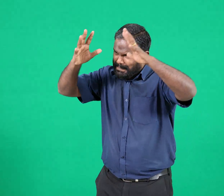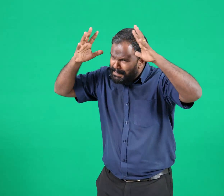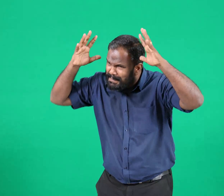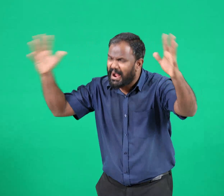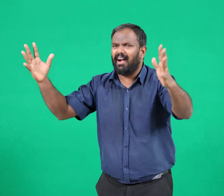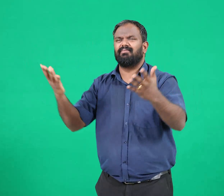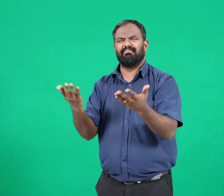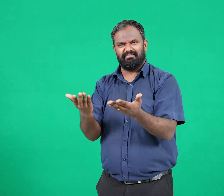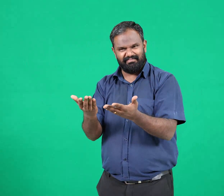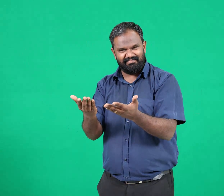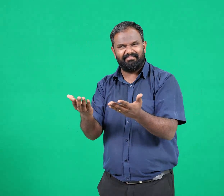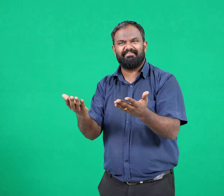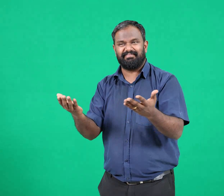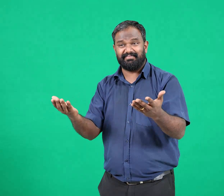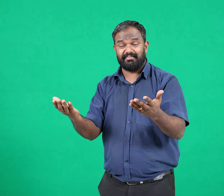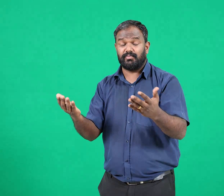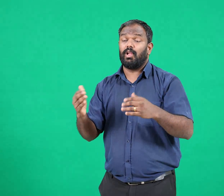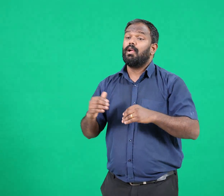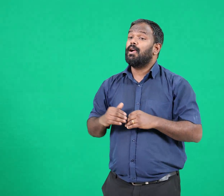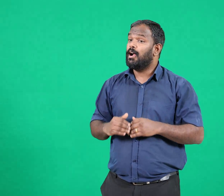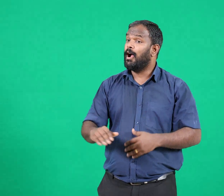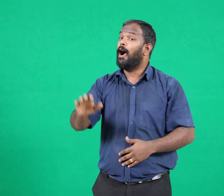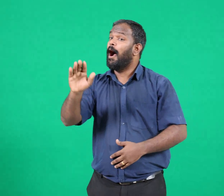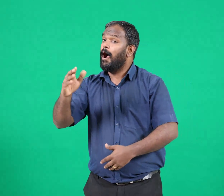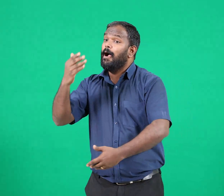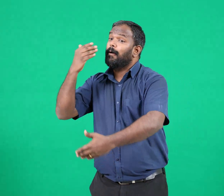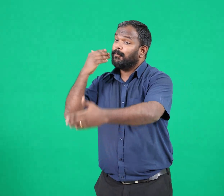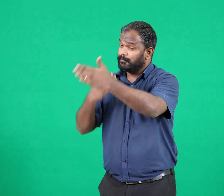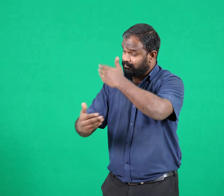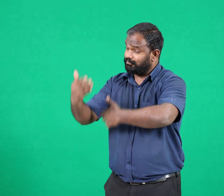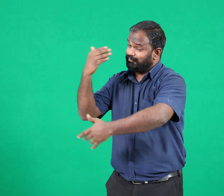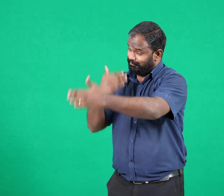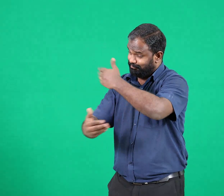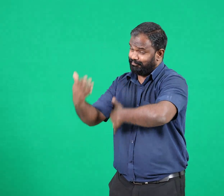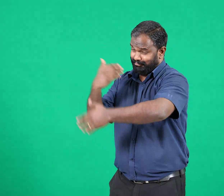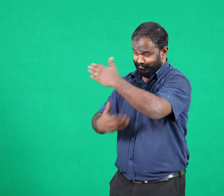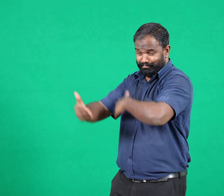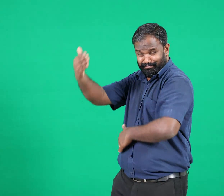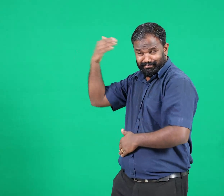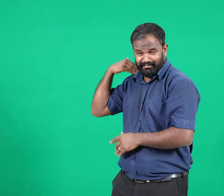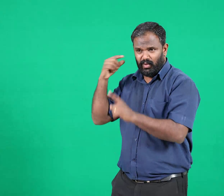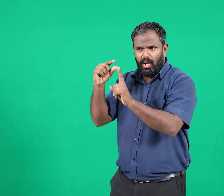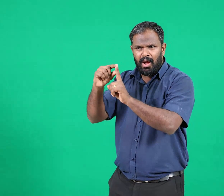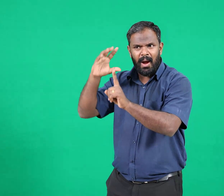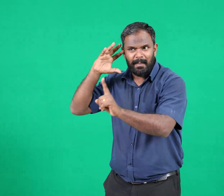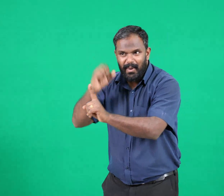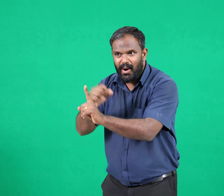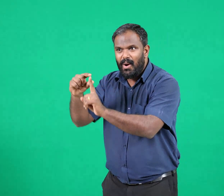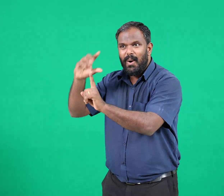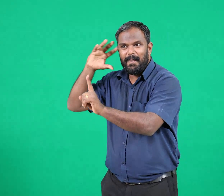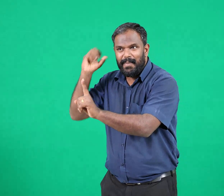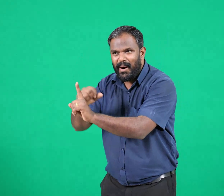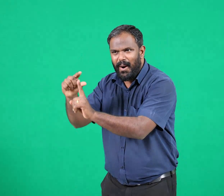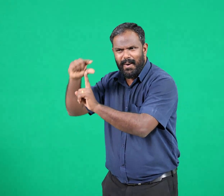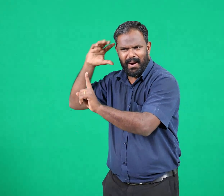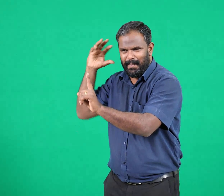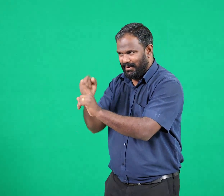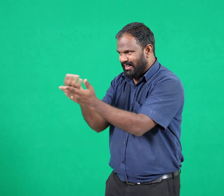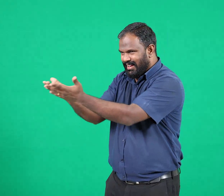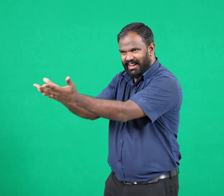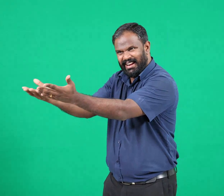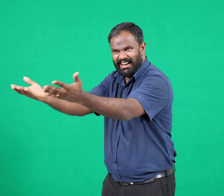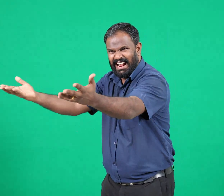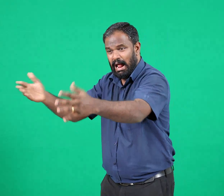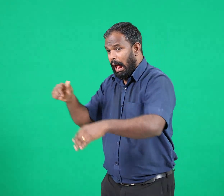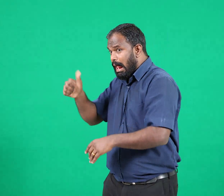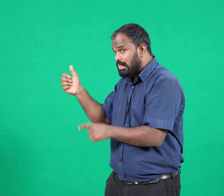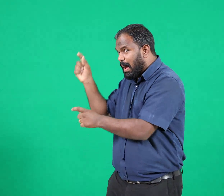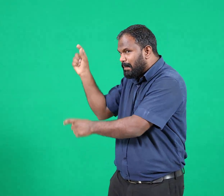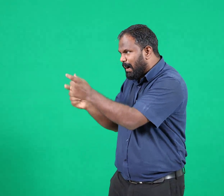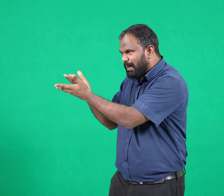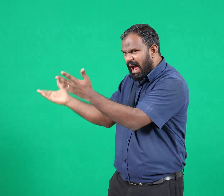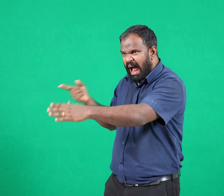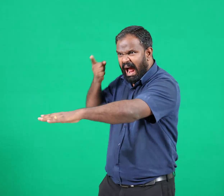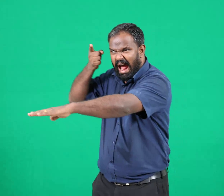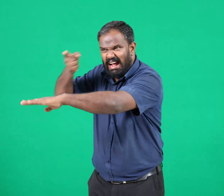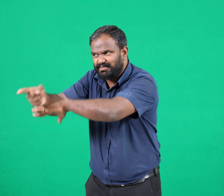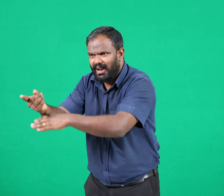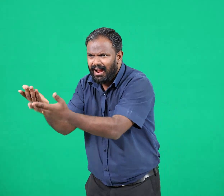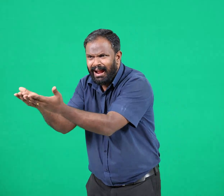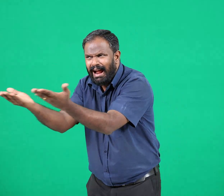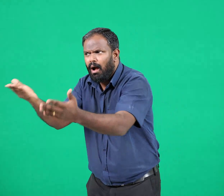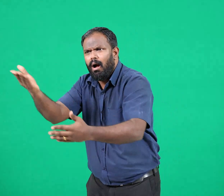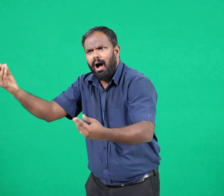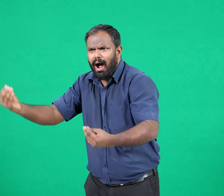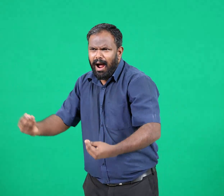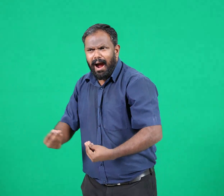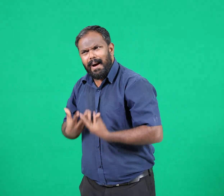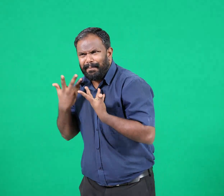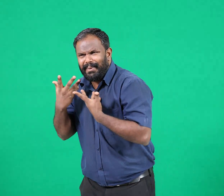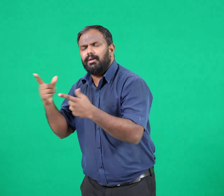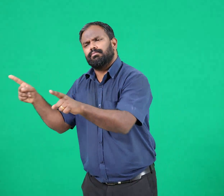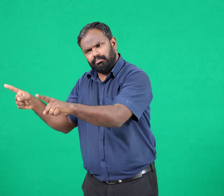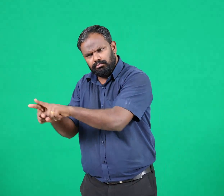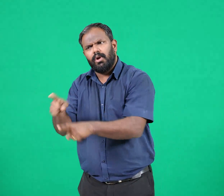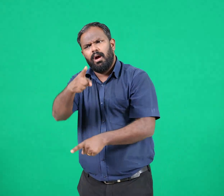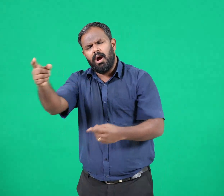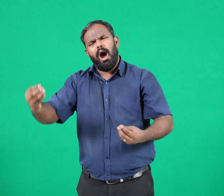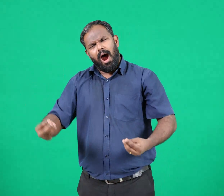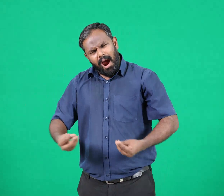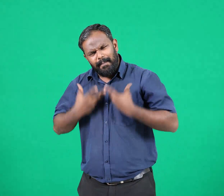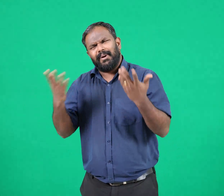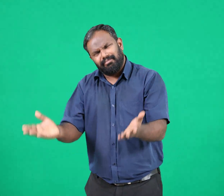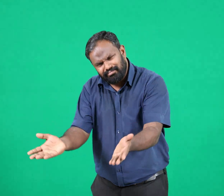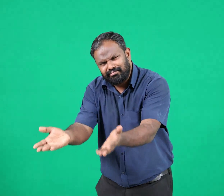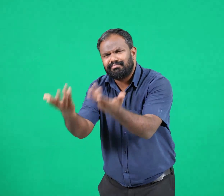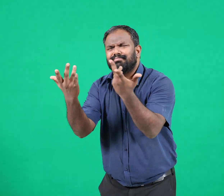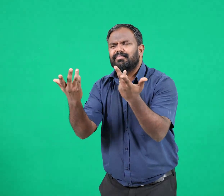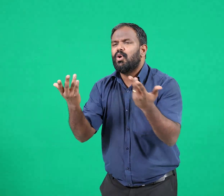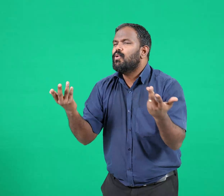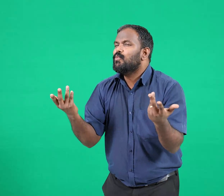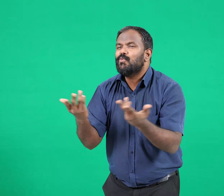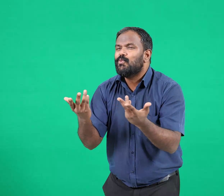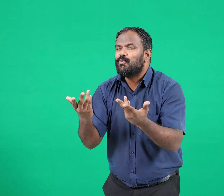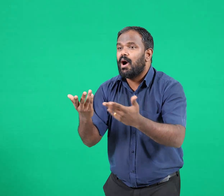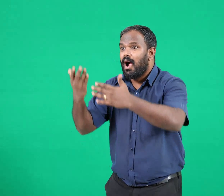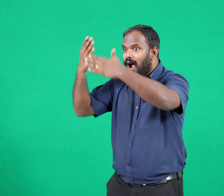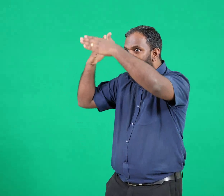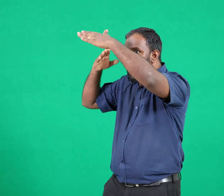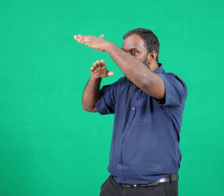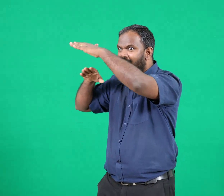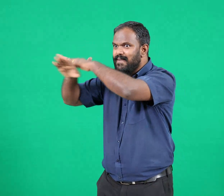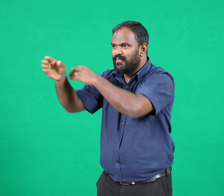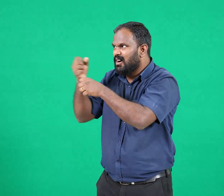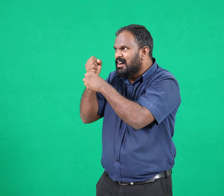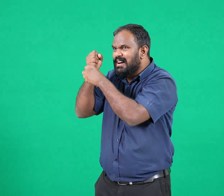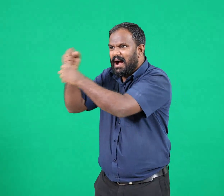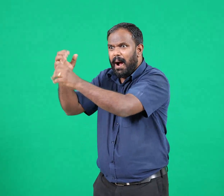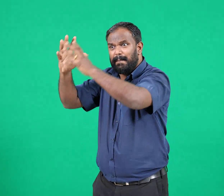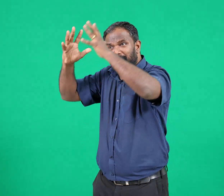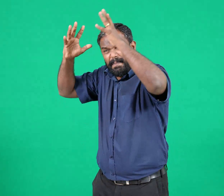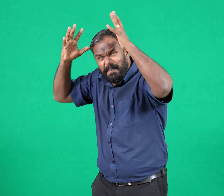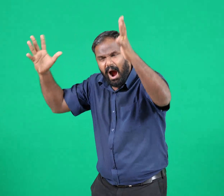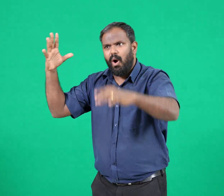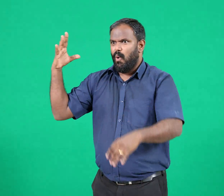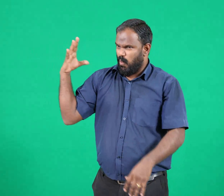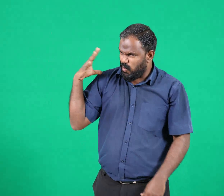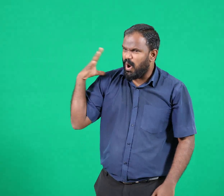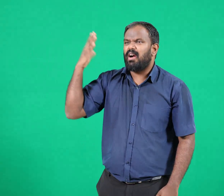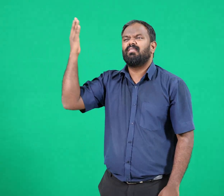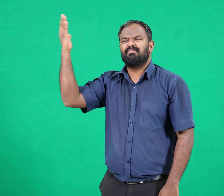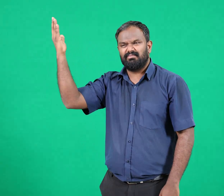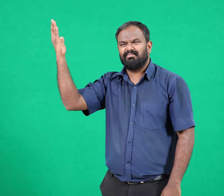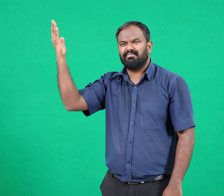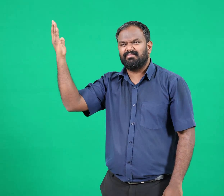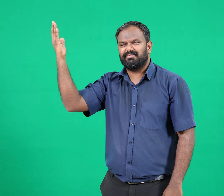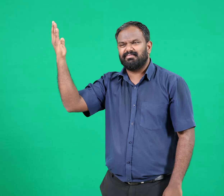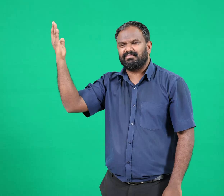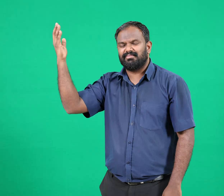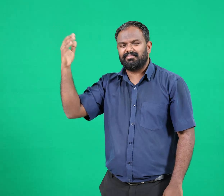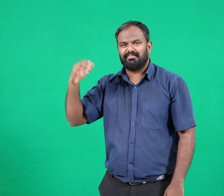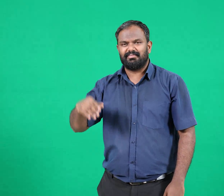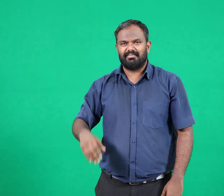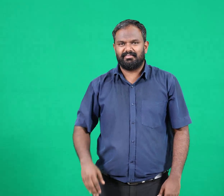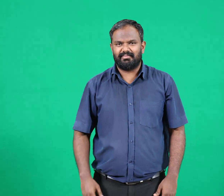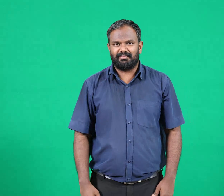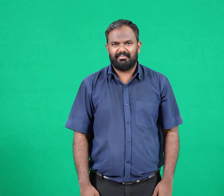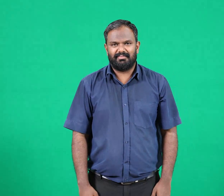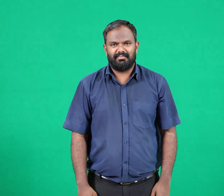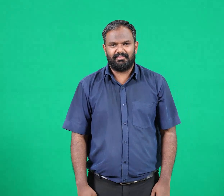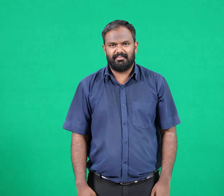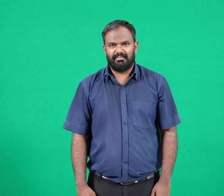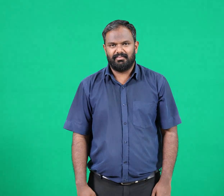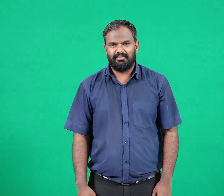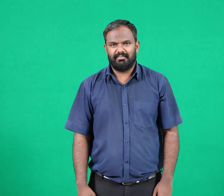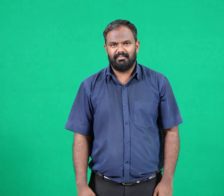Rejoice and be glad, because great is your reward in heaven; for in the same way they persecuted the prophets before you.